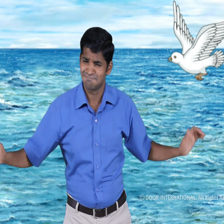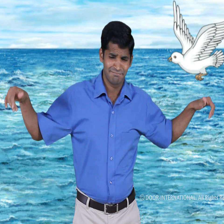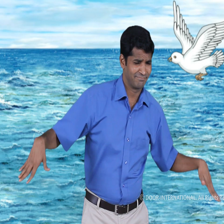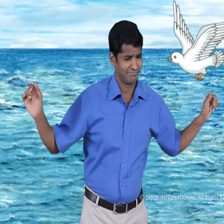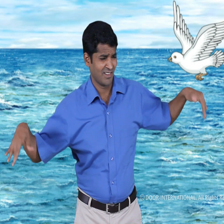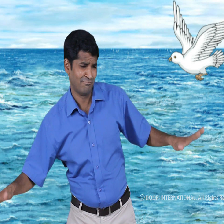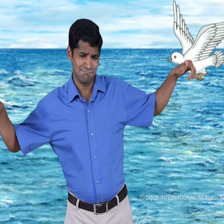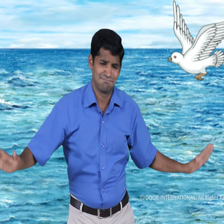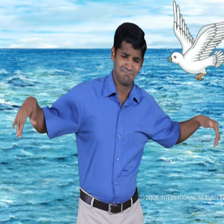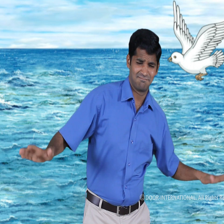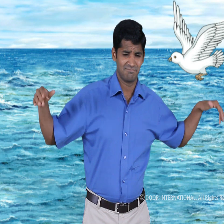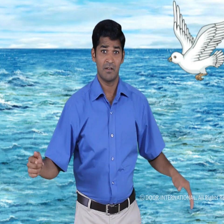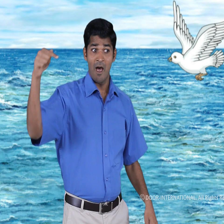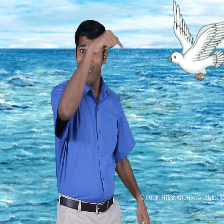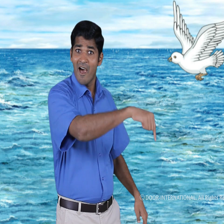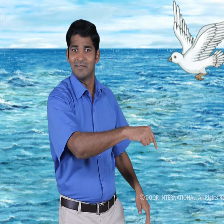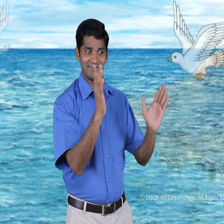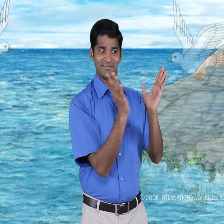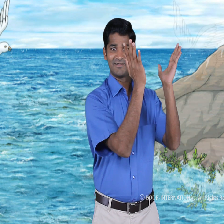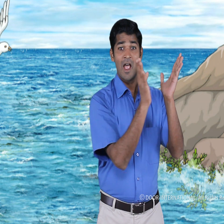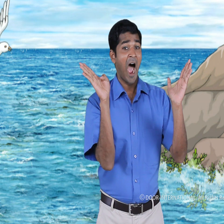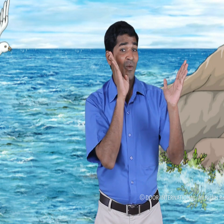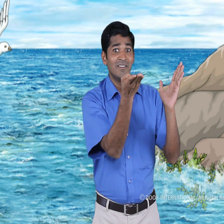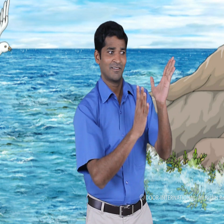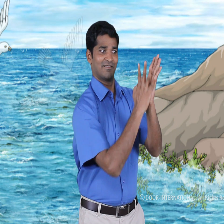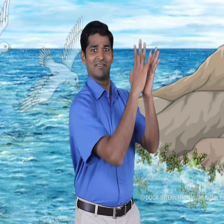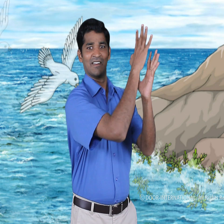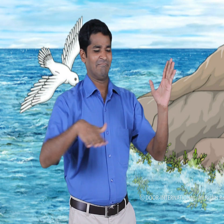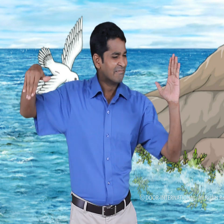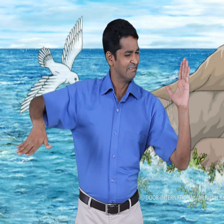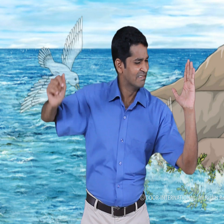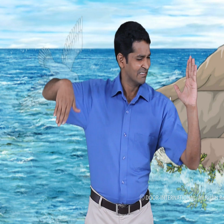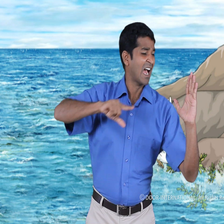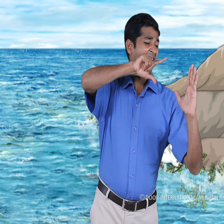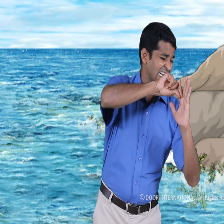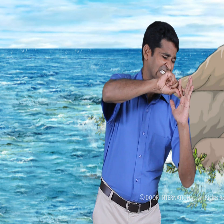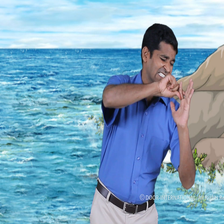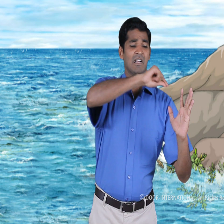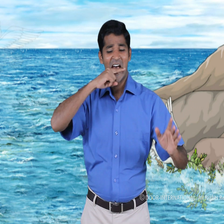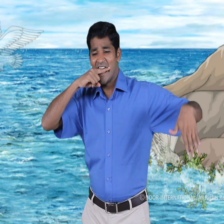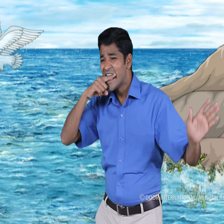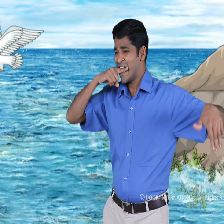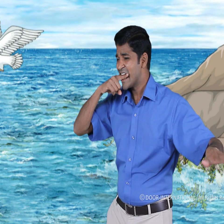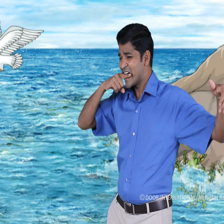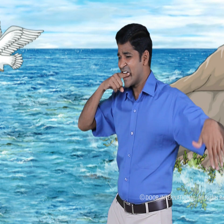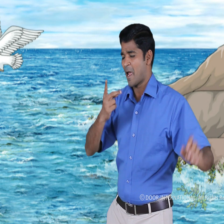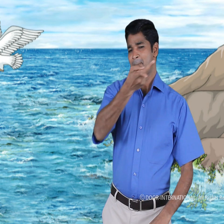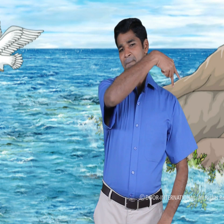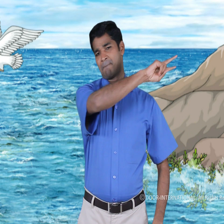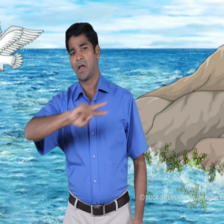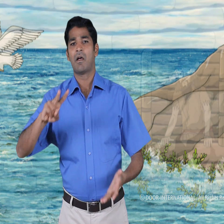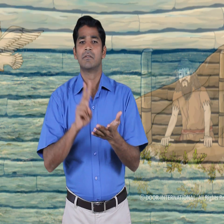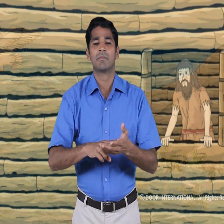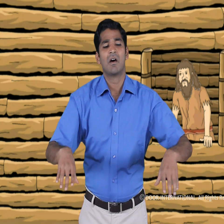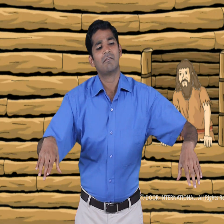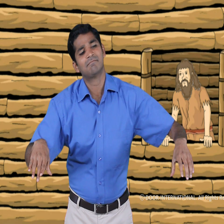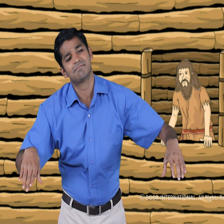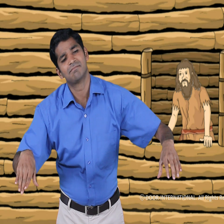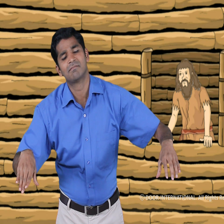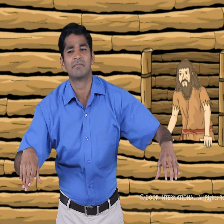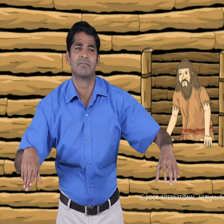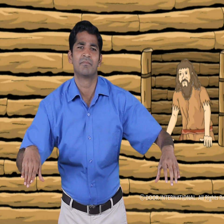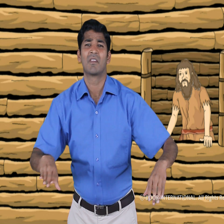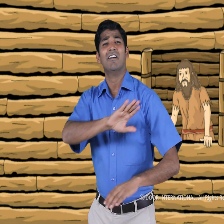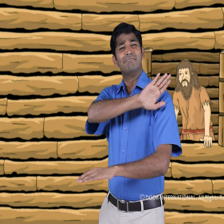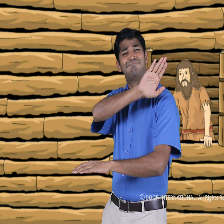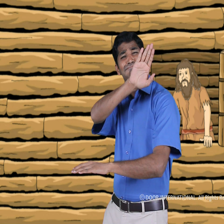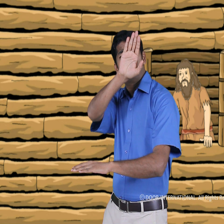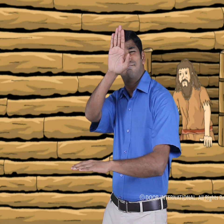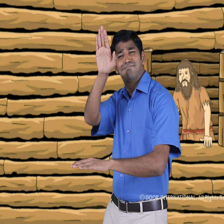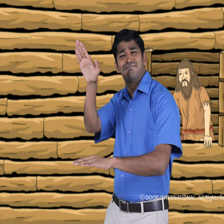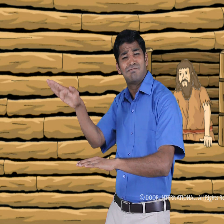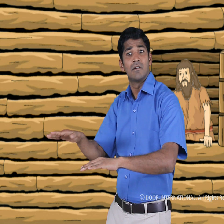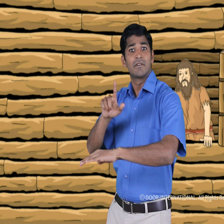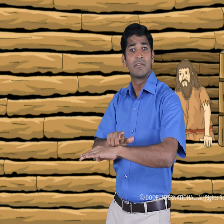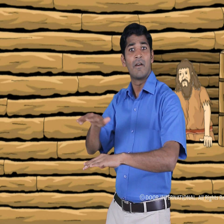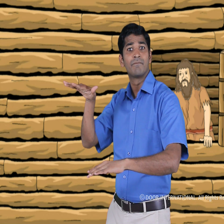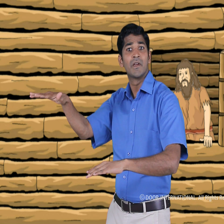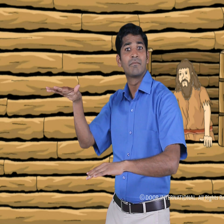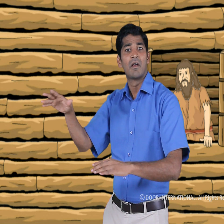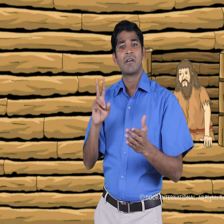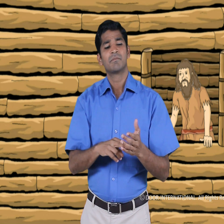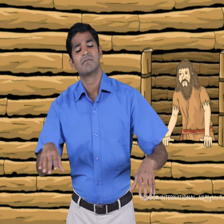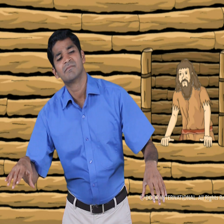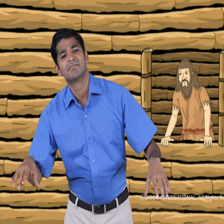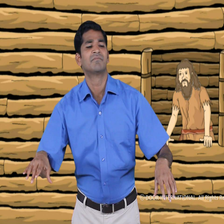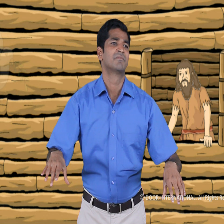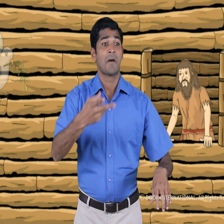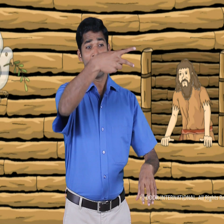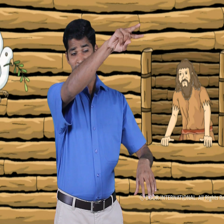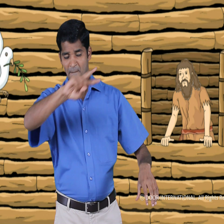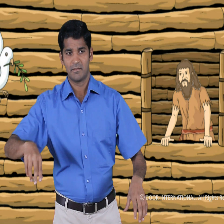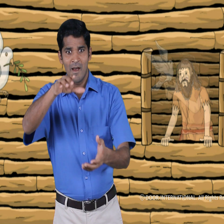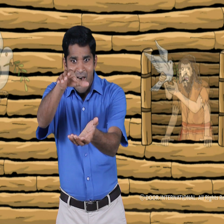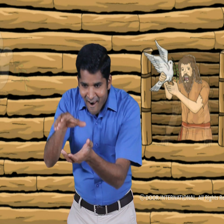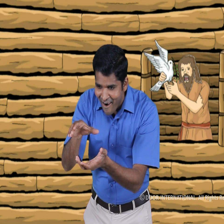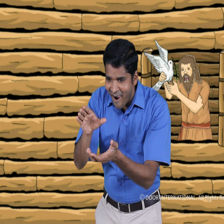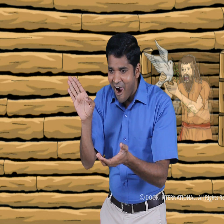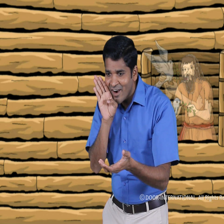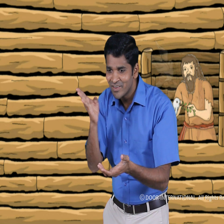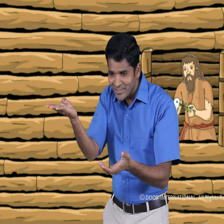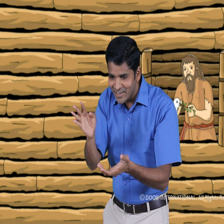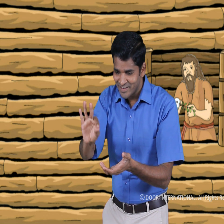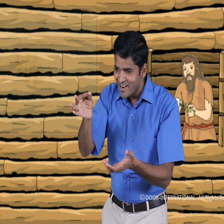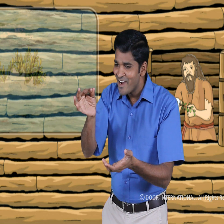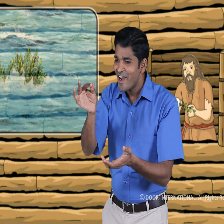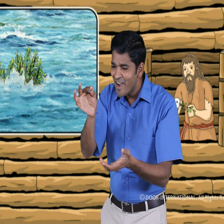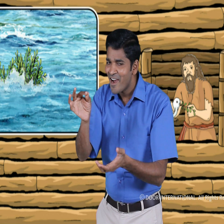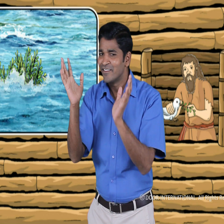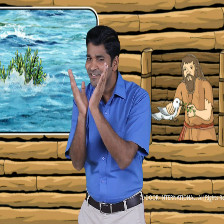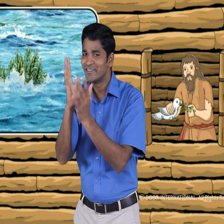And behold, the dove returned to him in the evening with a freshly plucked olive leaf in her beak.